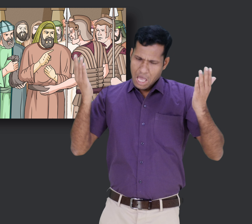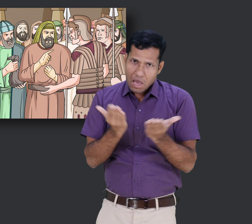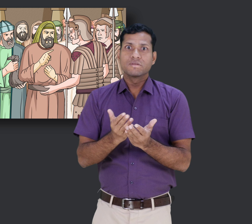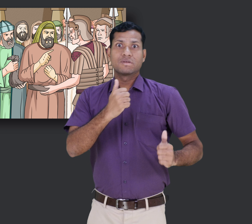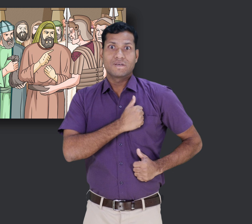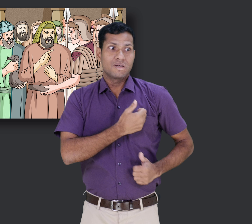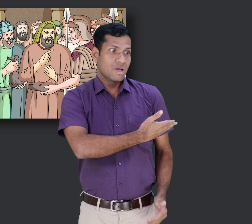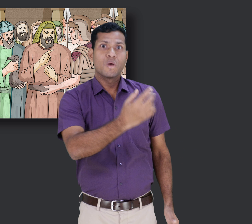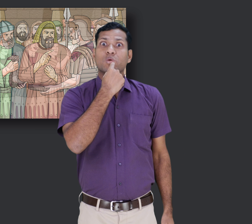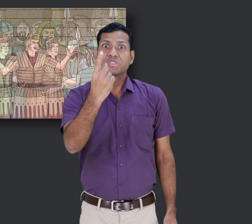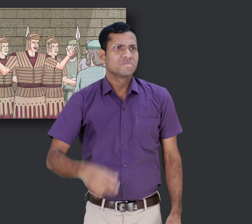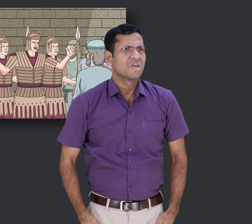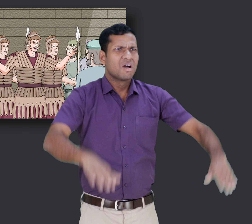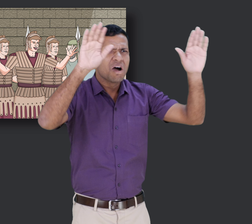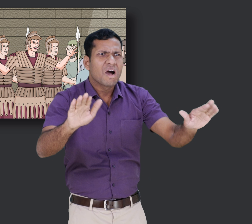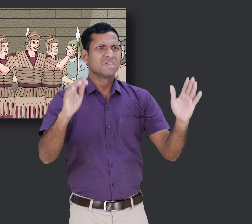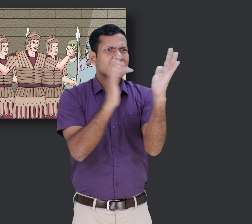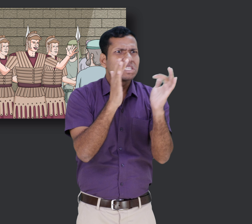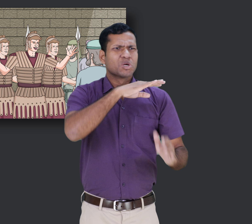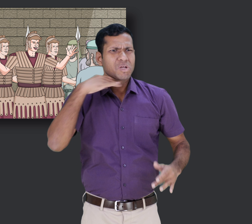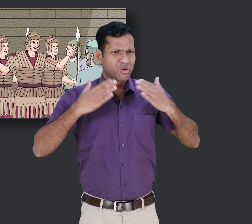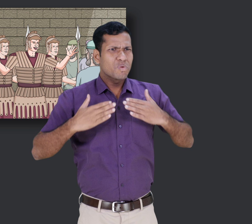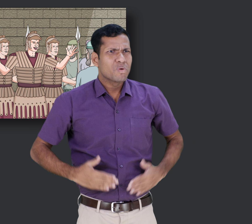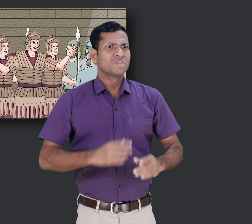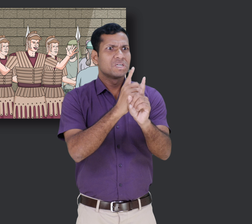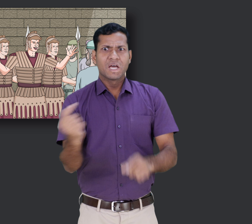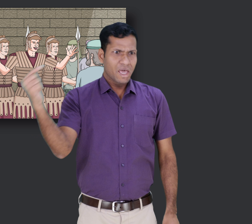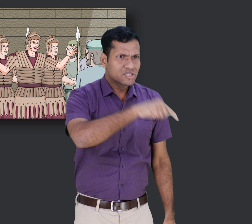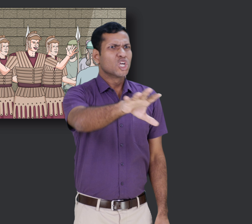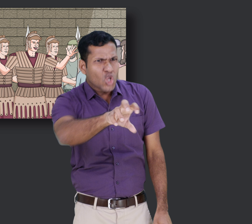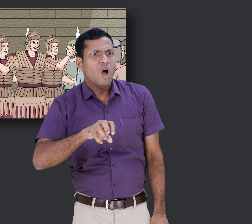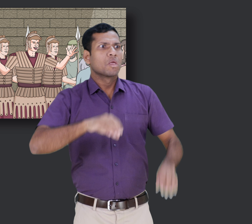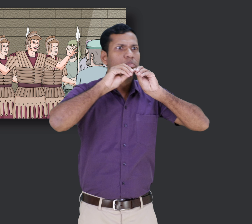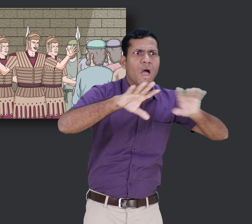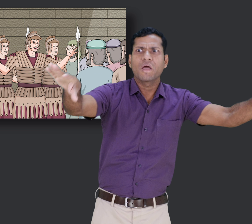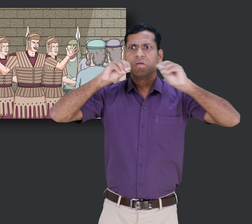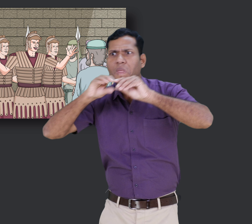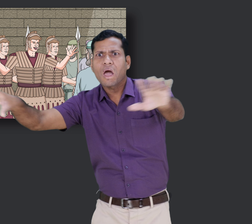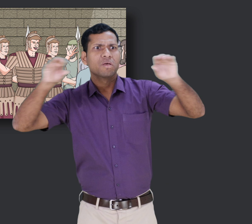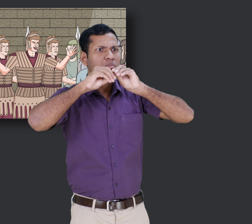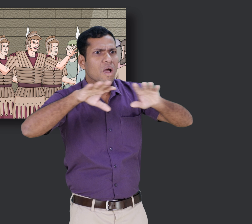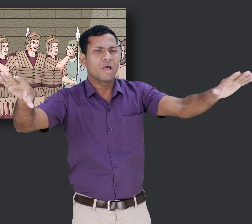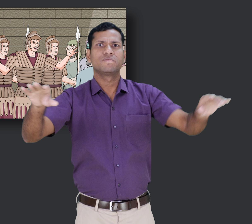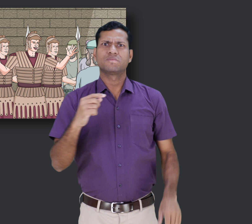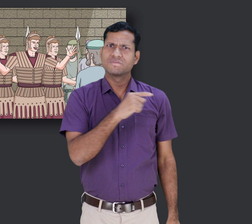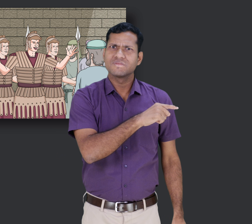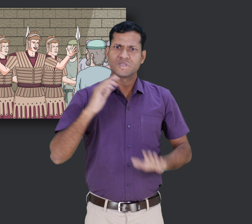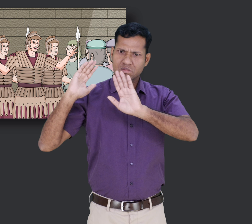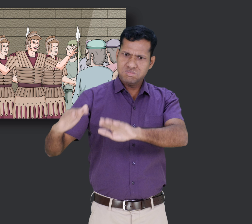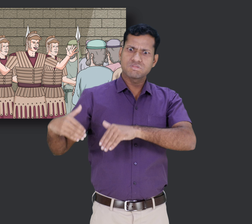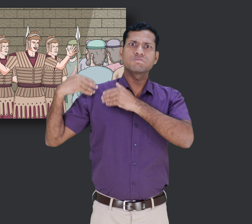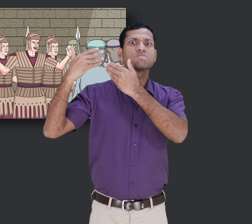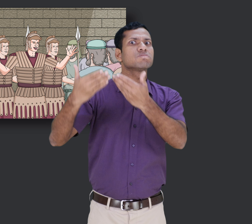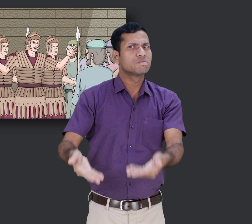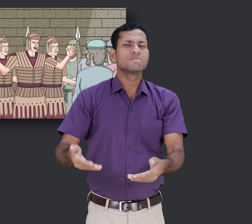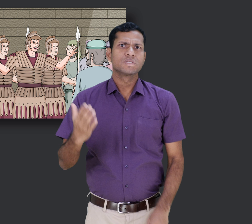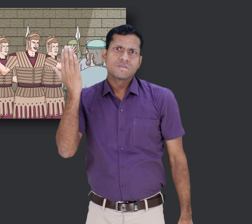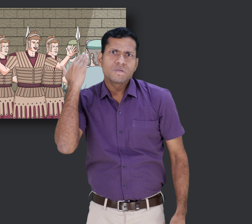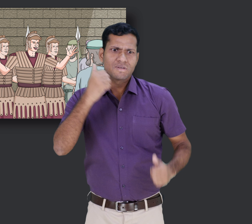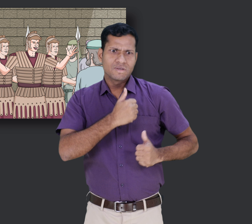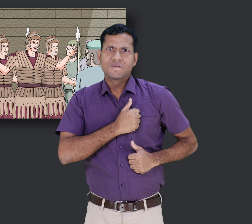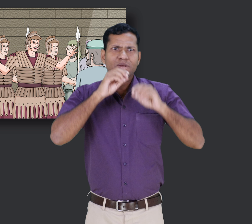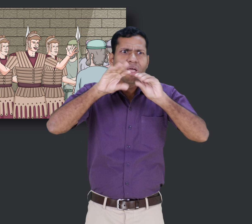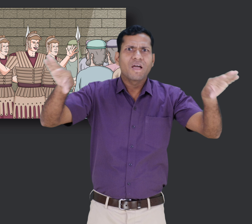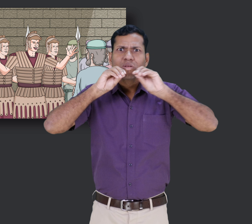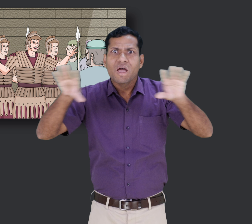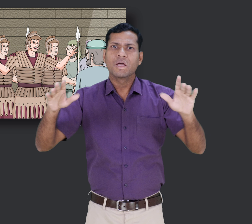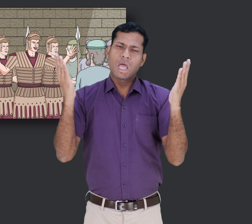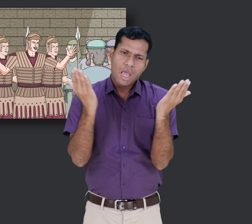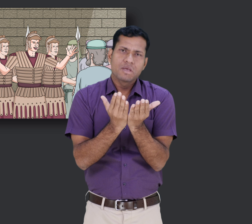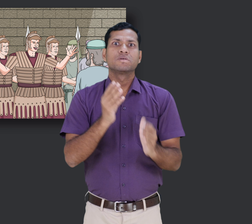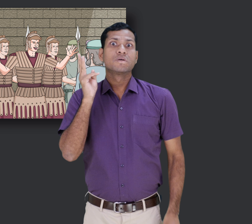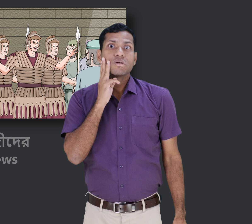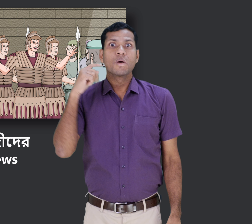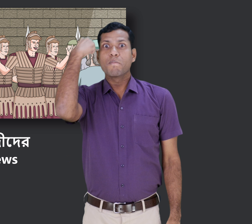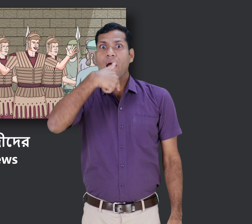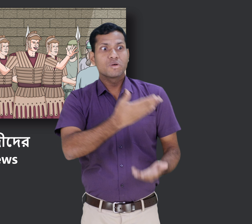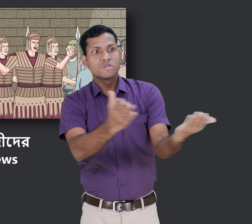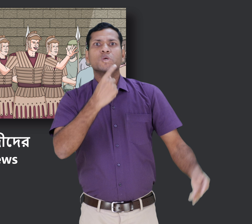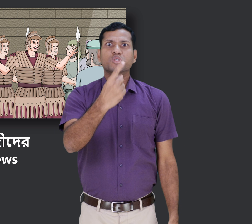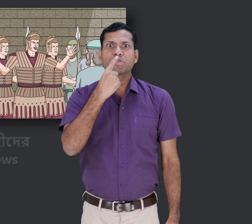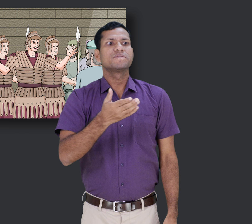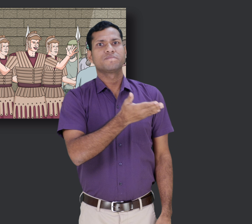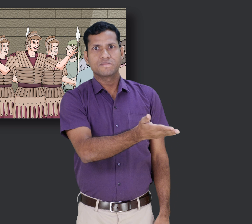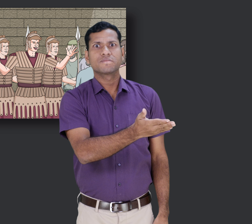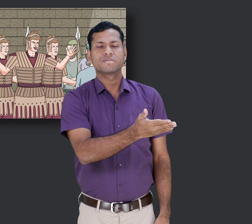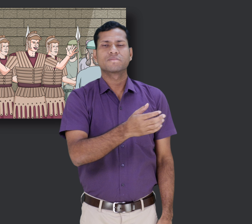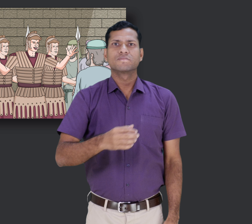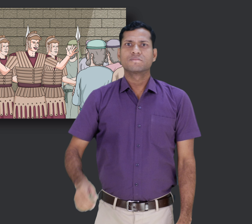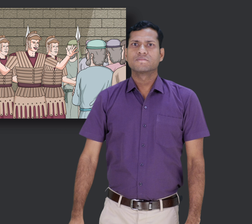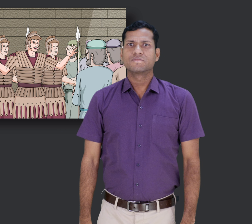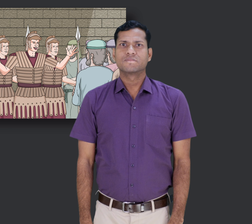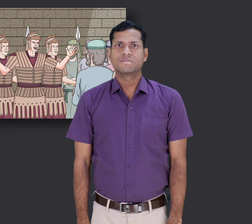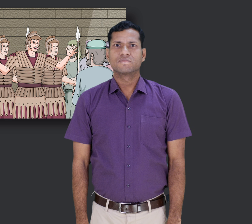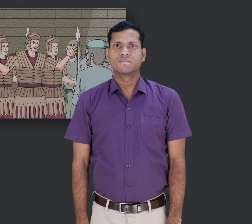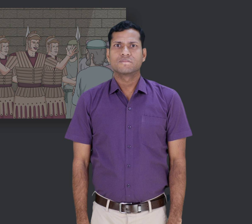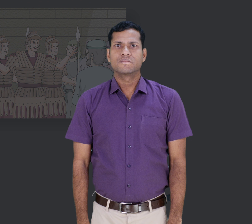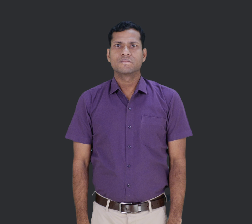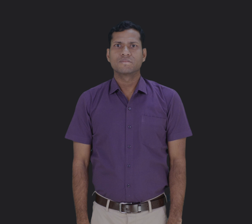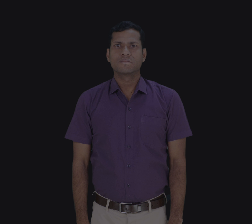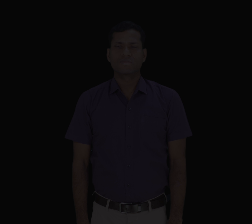So the guards took the money and did as they were instructed. And this account has been circulated among the Jews to this very day.